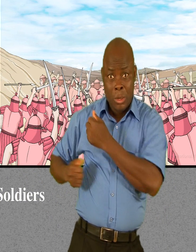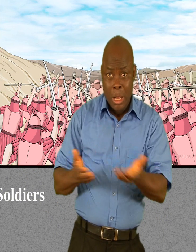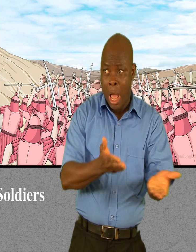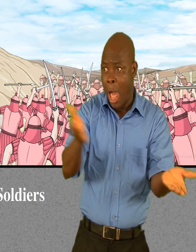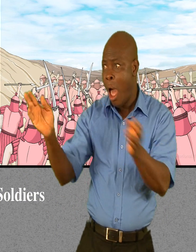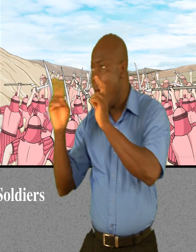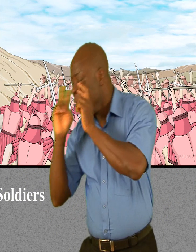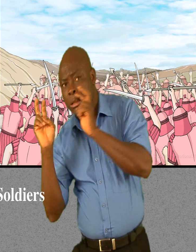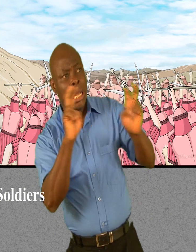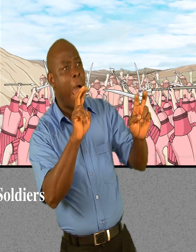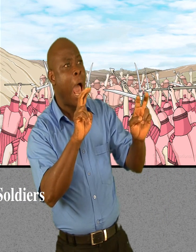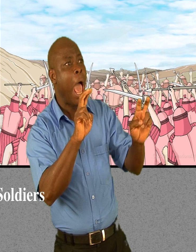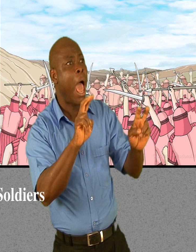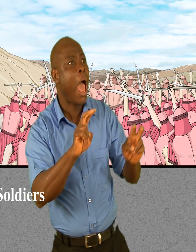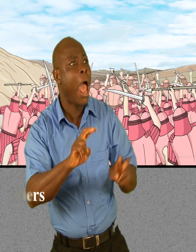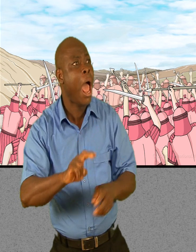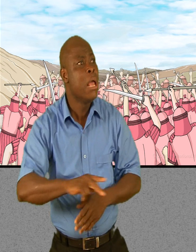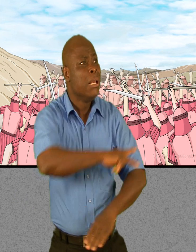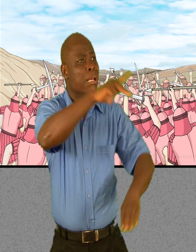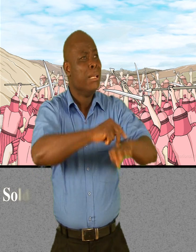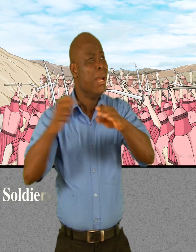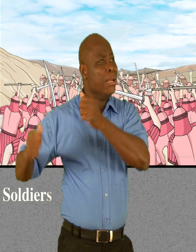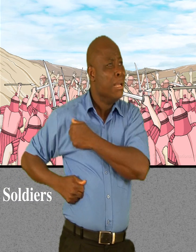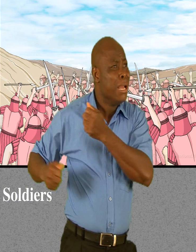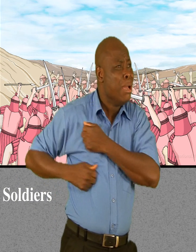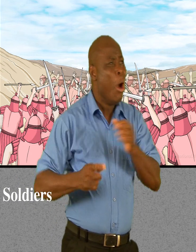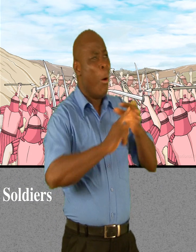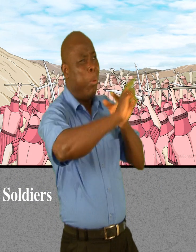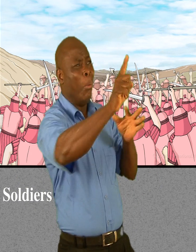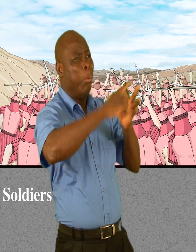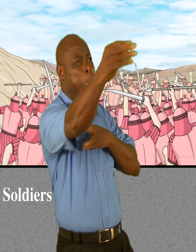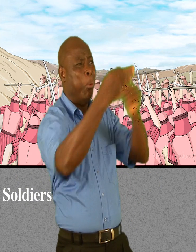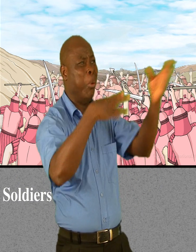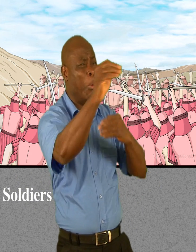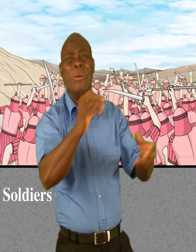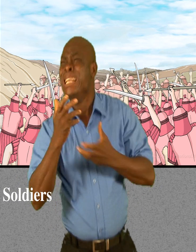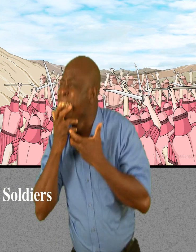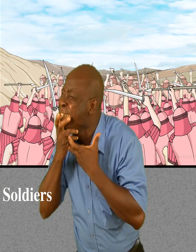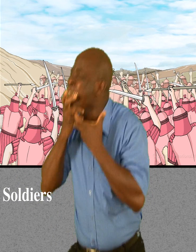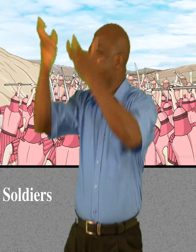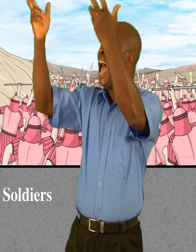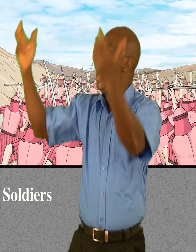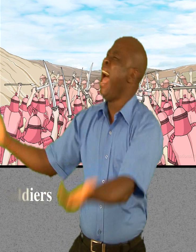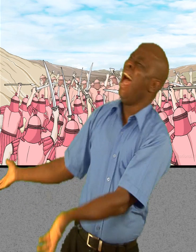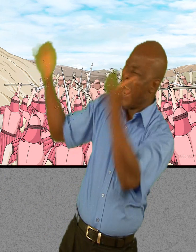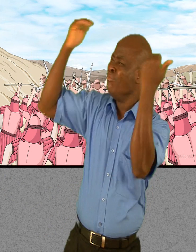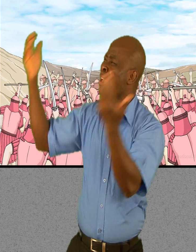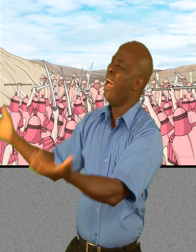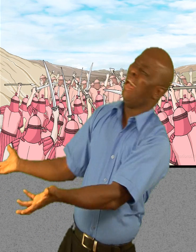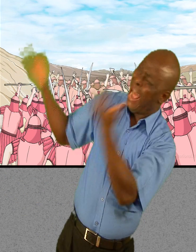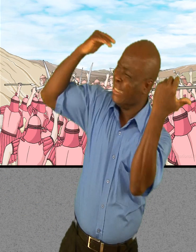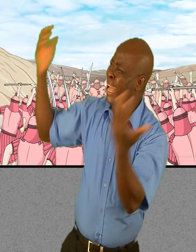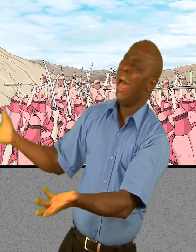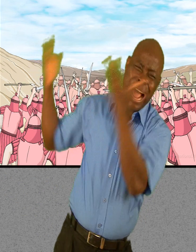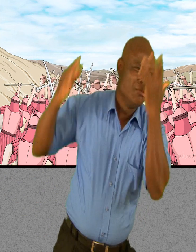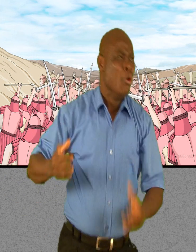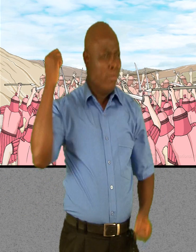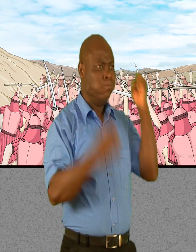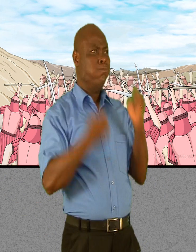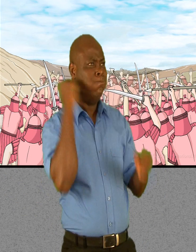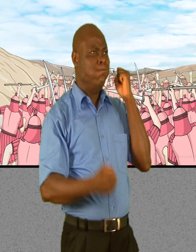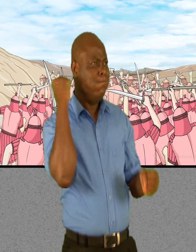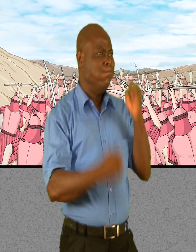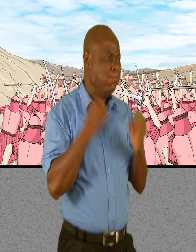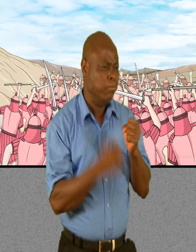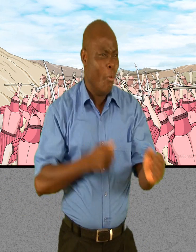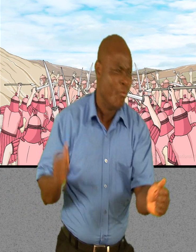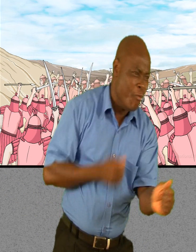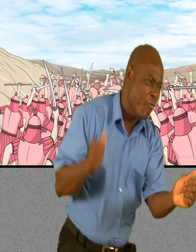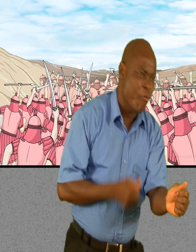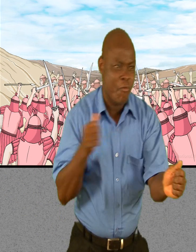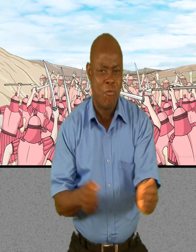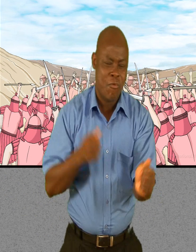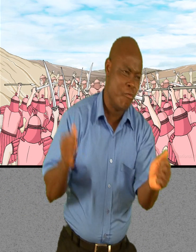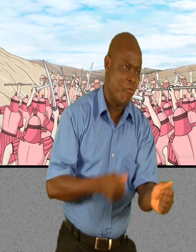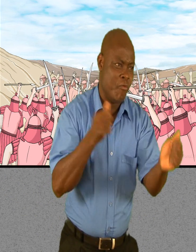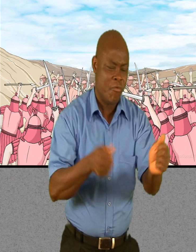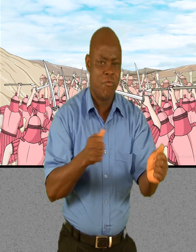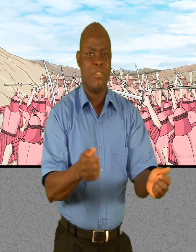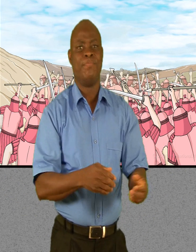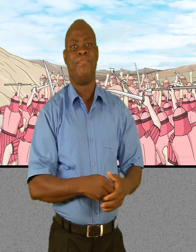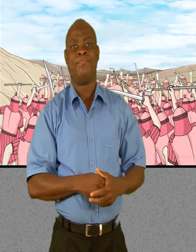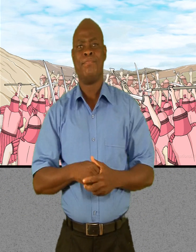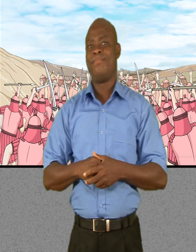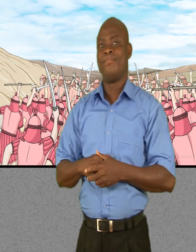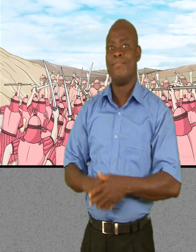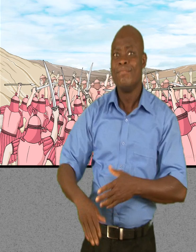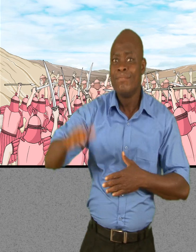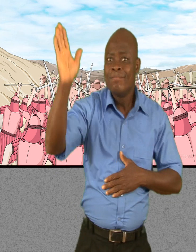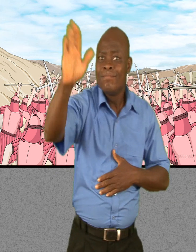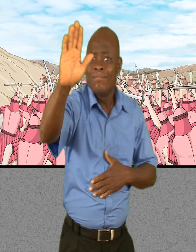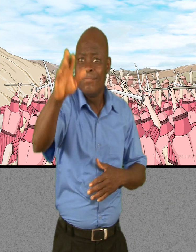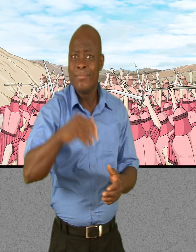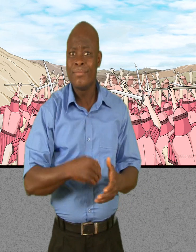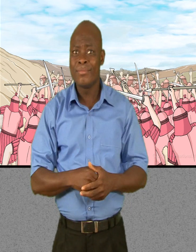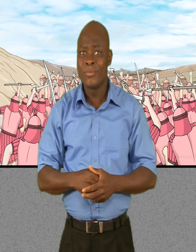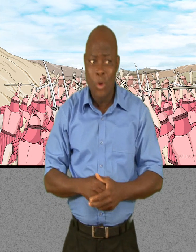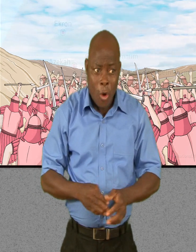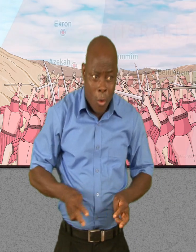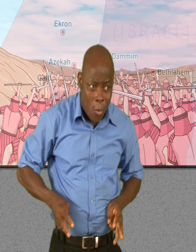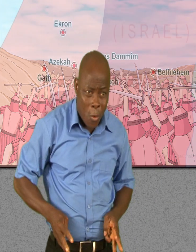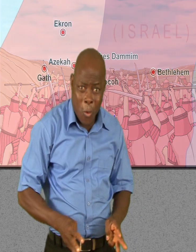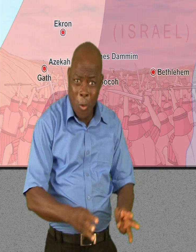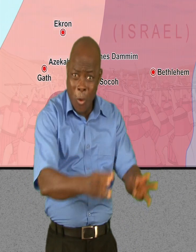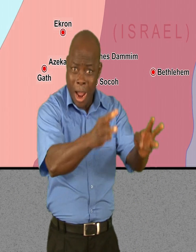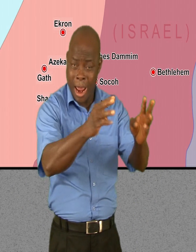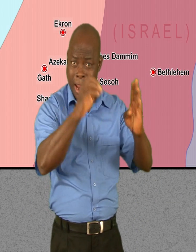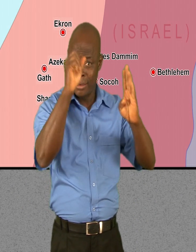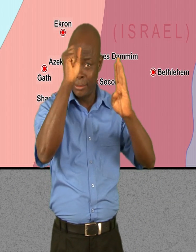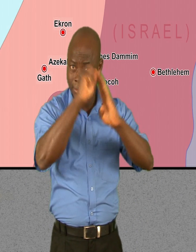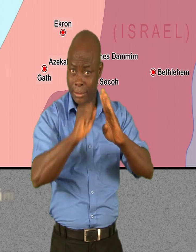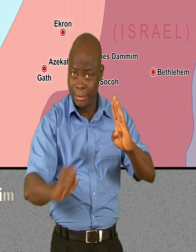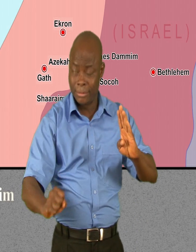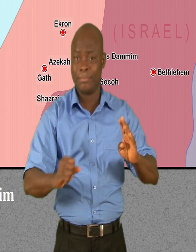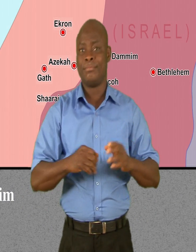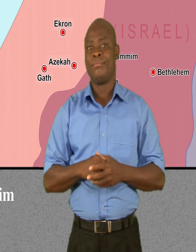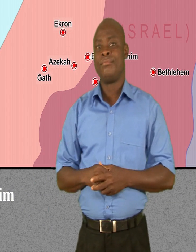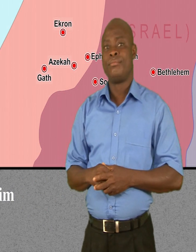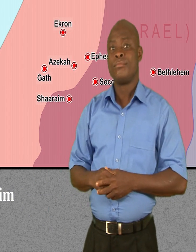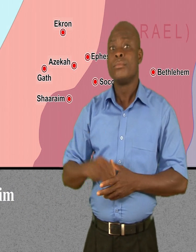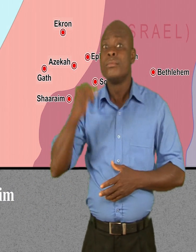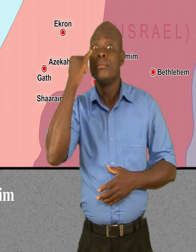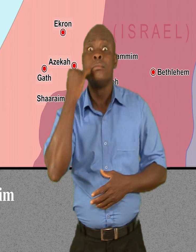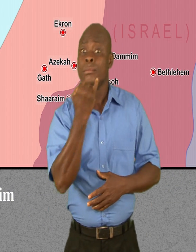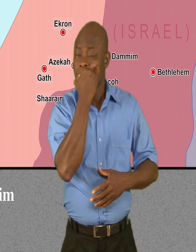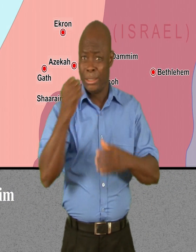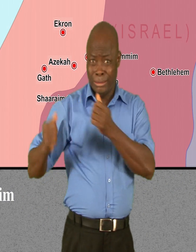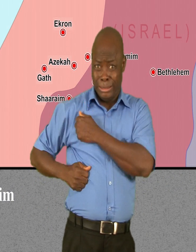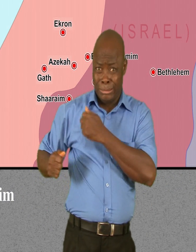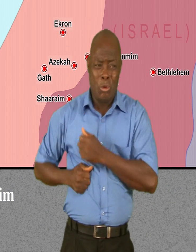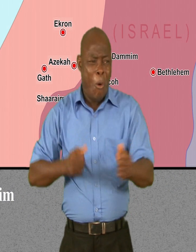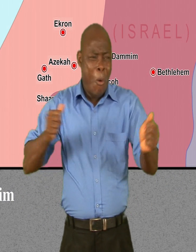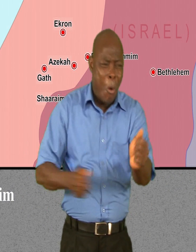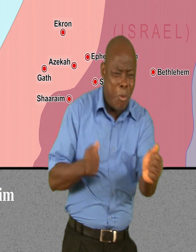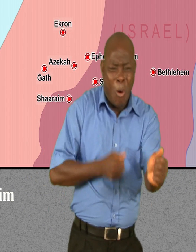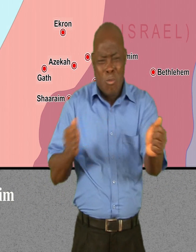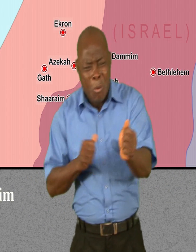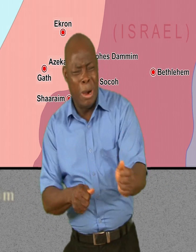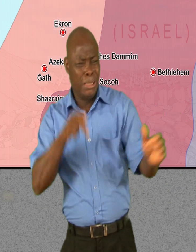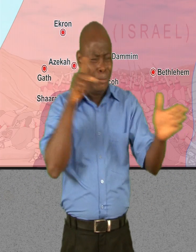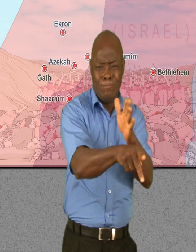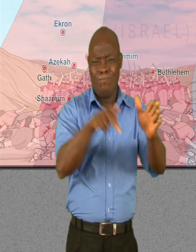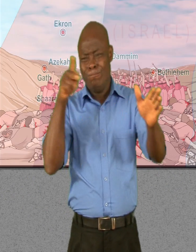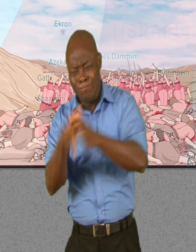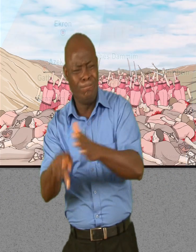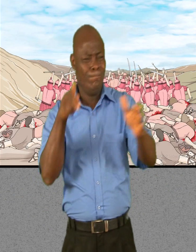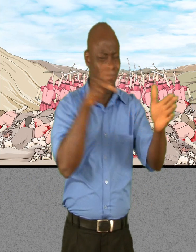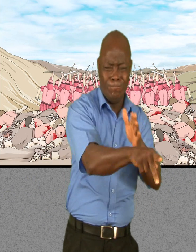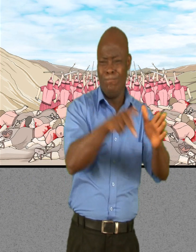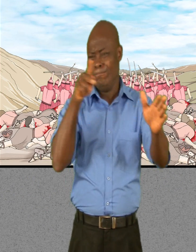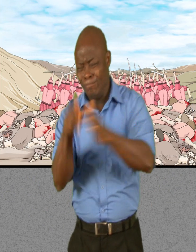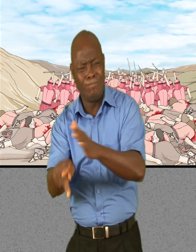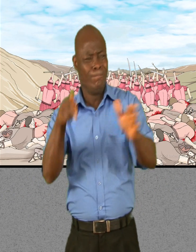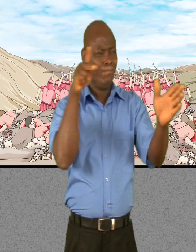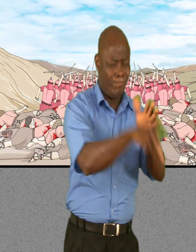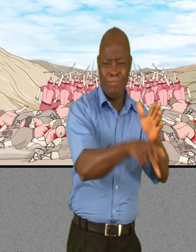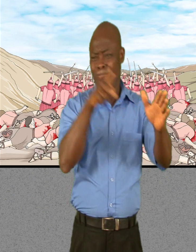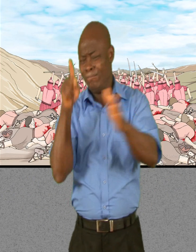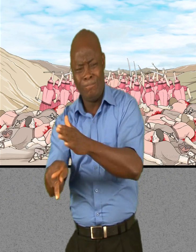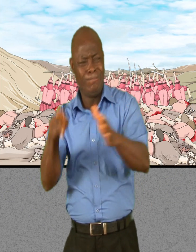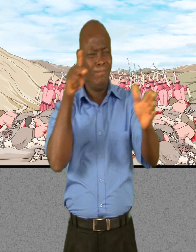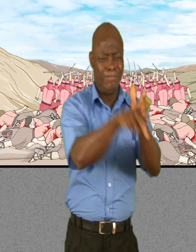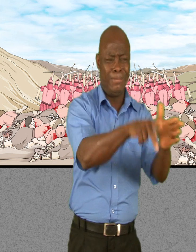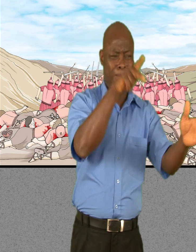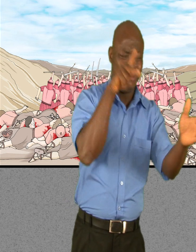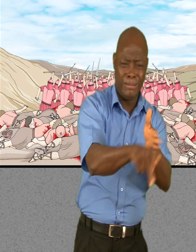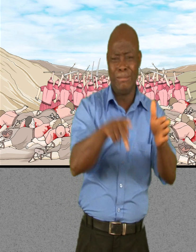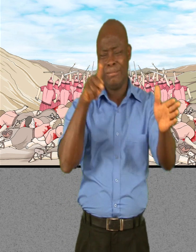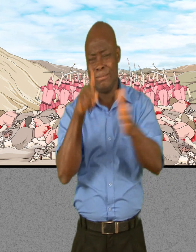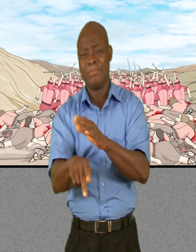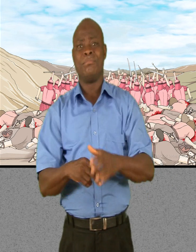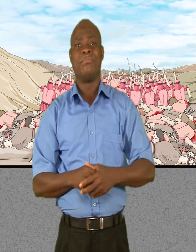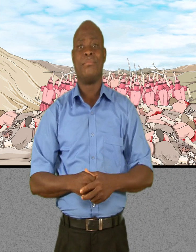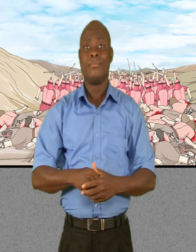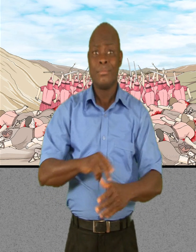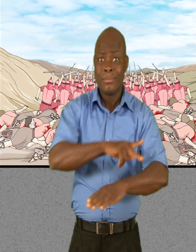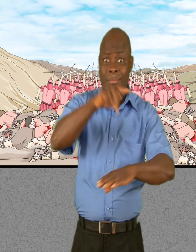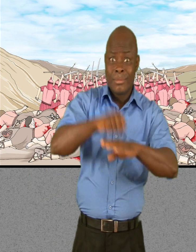When the Philistines saw that their hero was dead, they turned and ran.